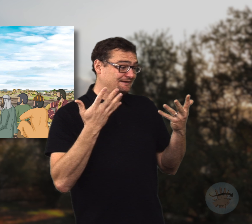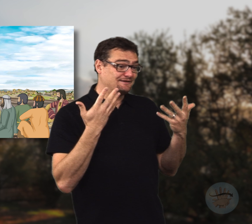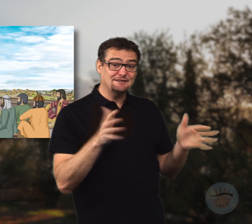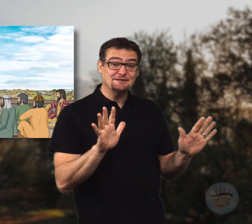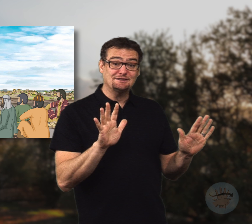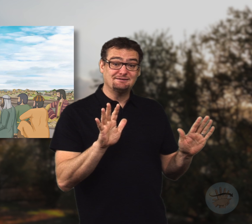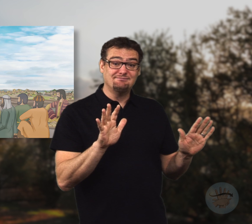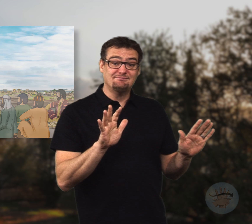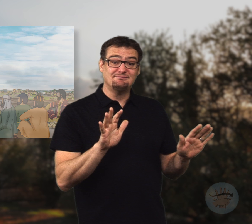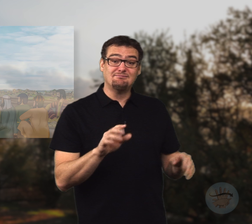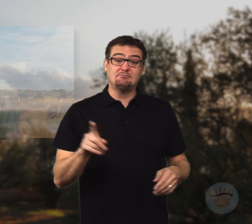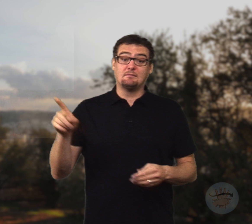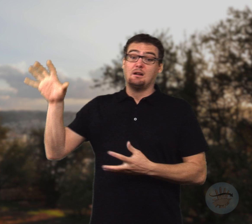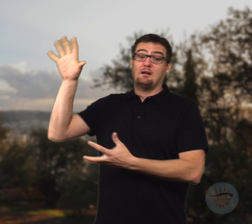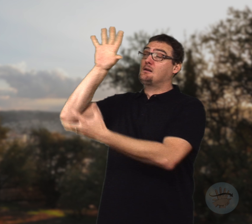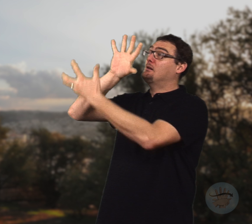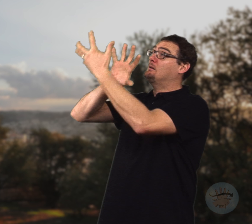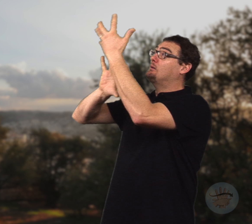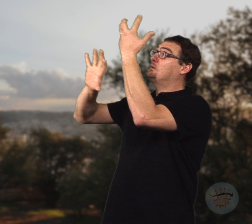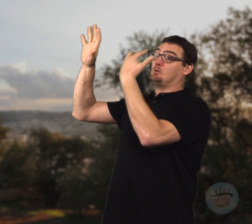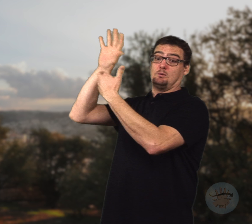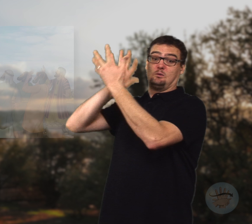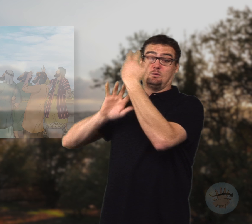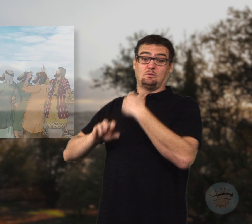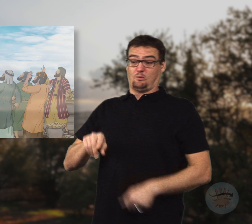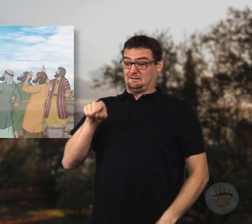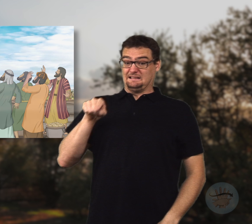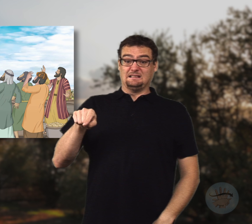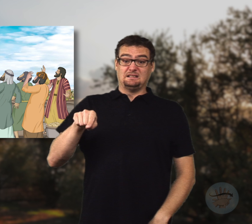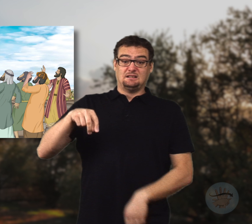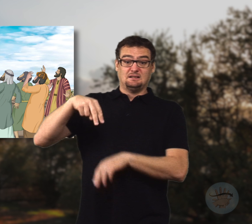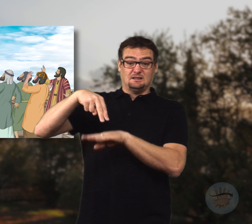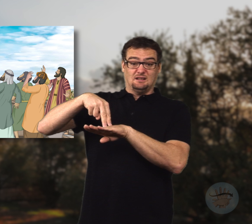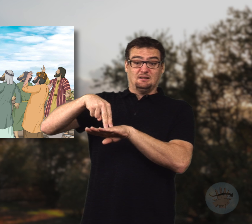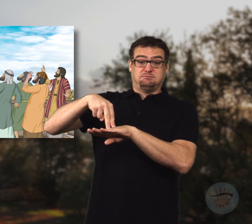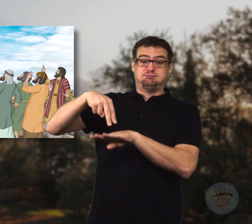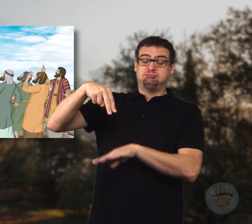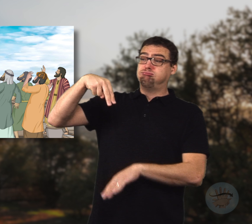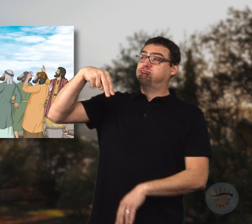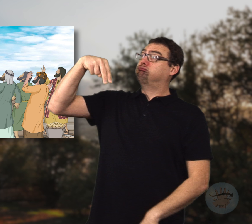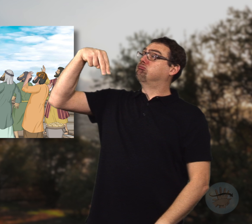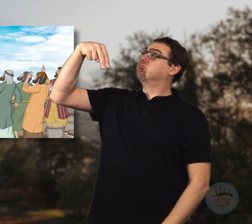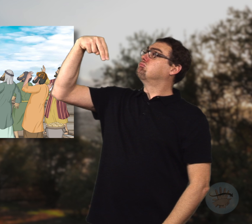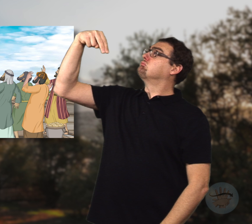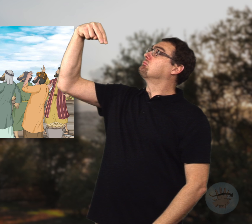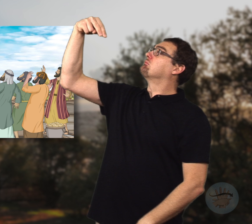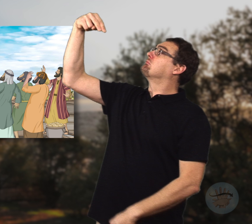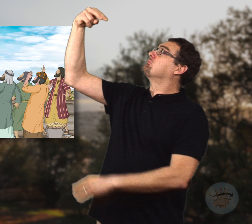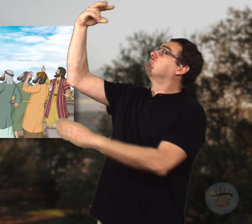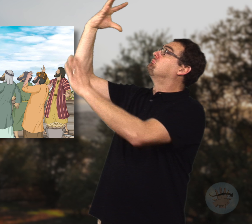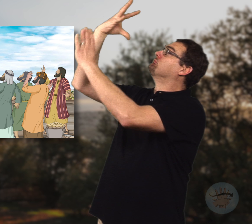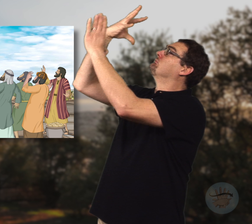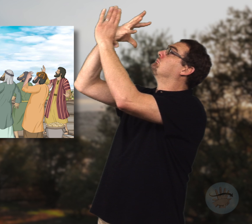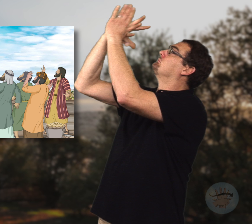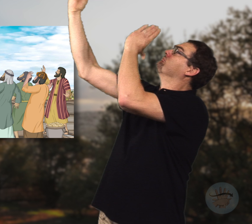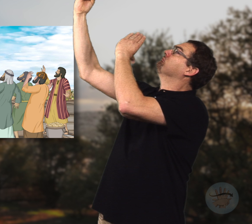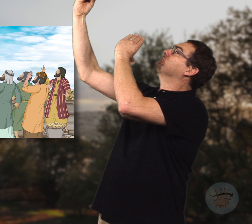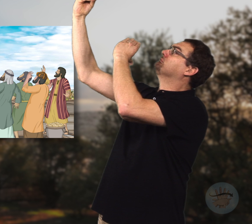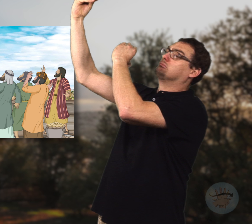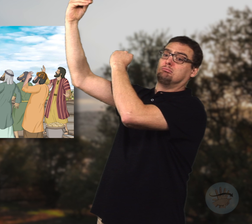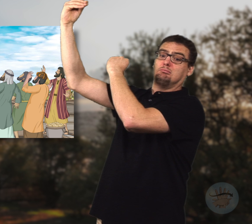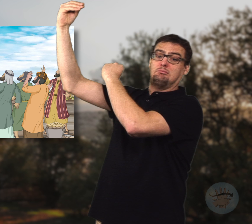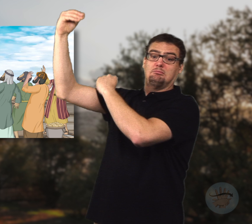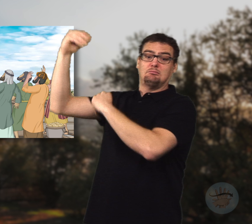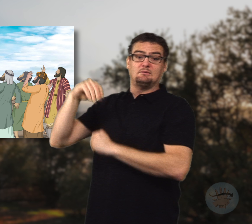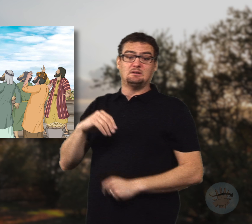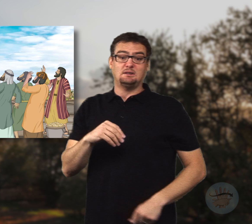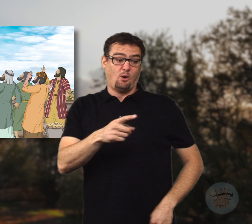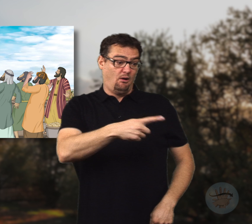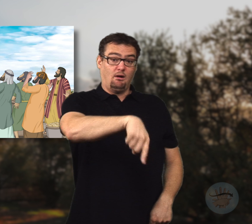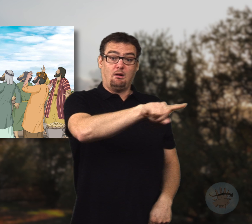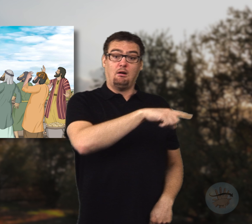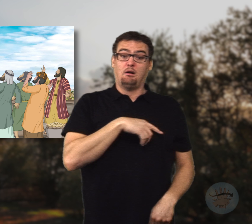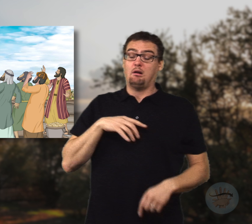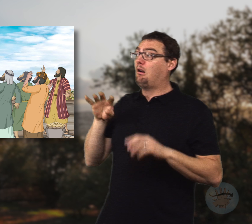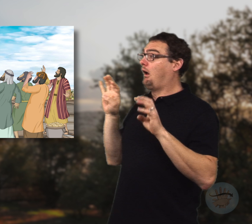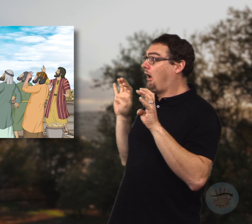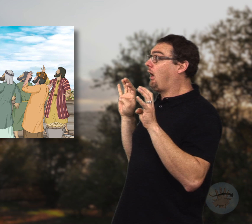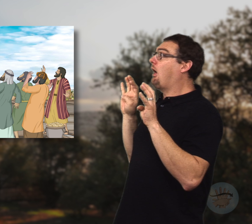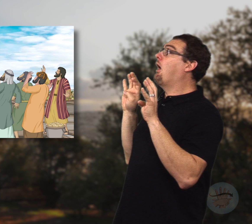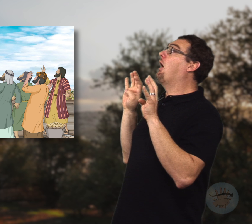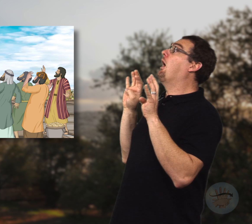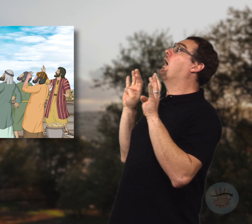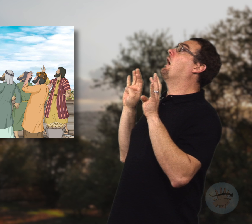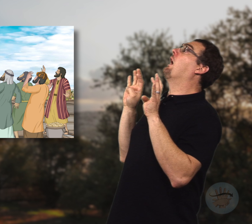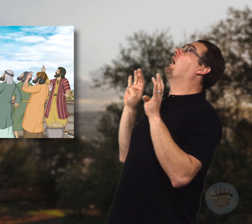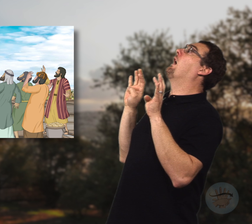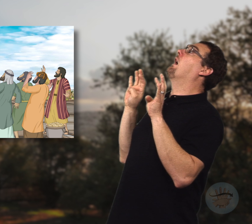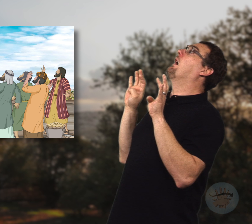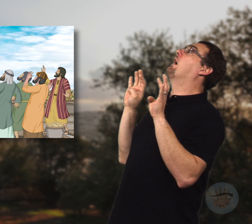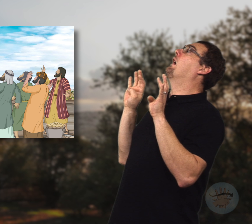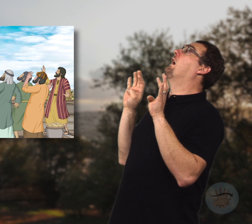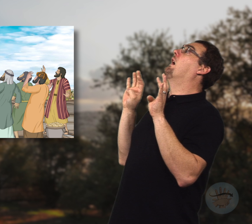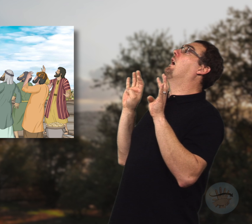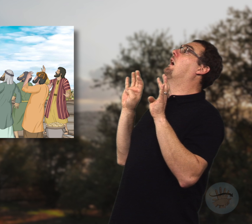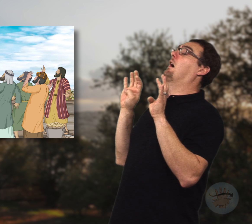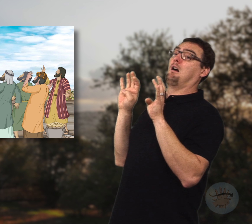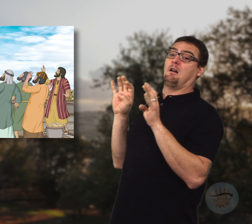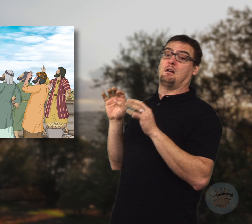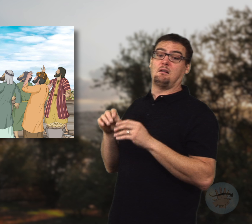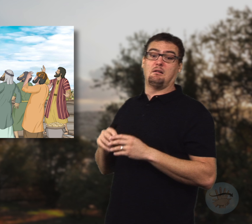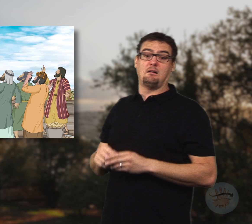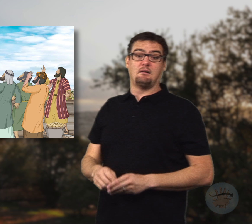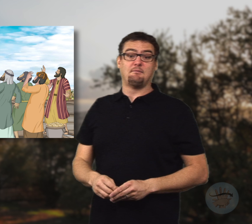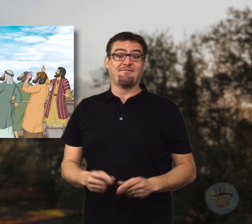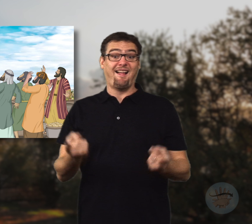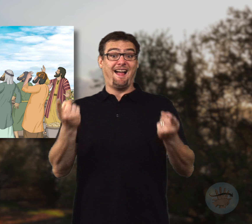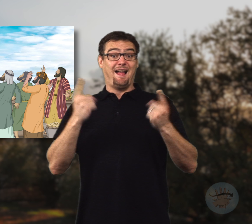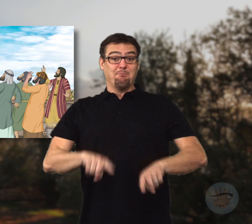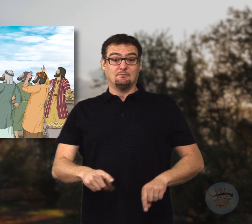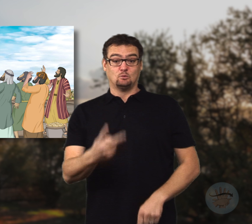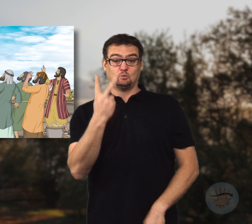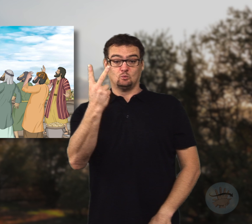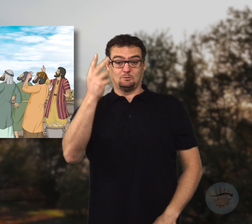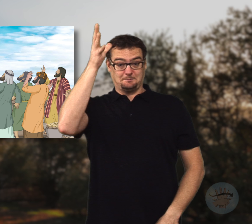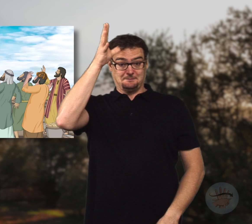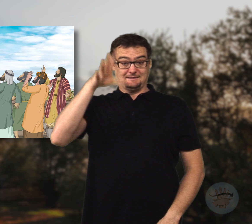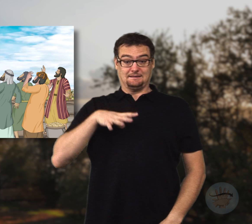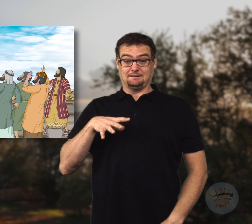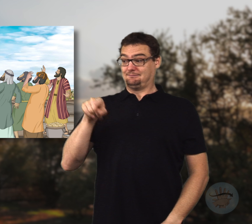After He had said this, they watched as He was taken up, and a cloud hid Him from their sight.